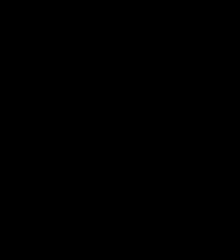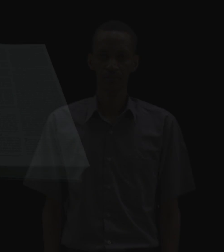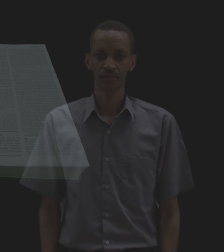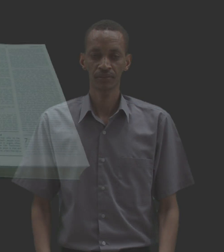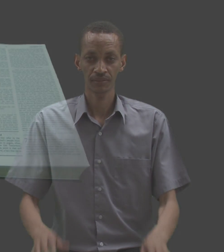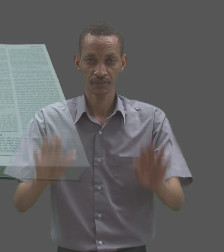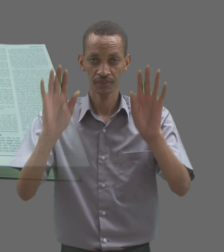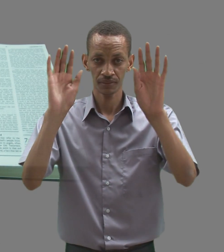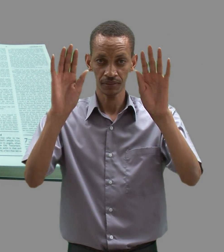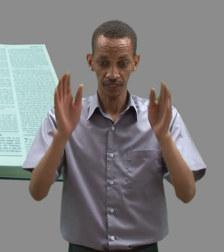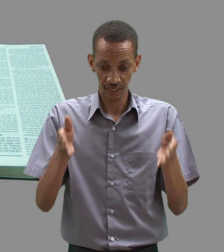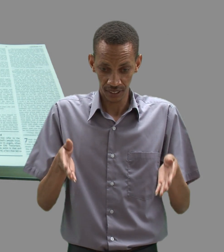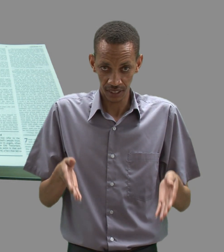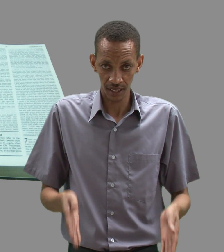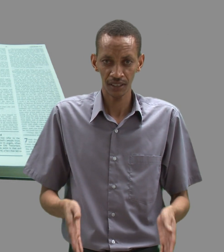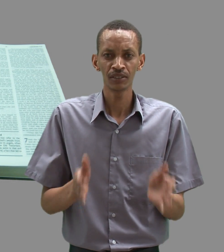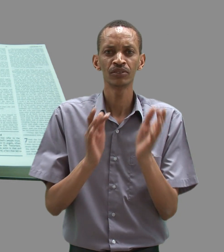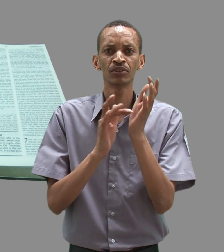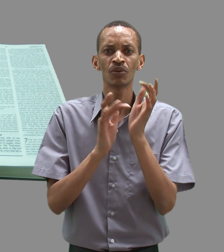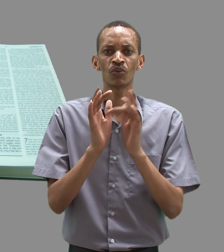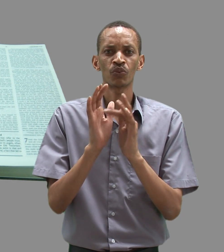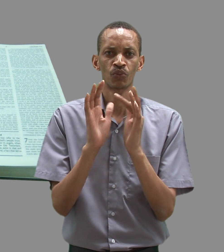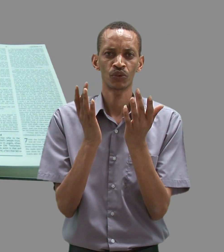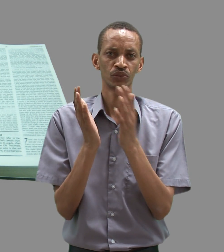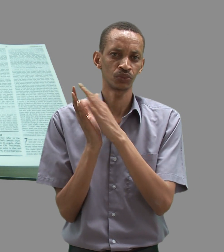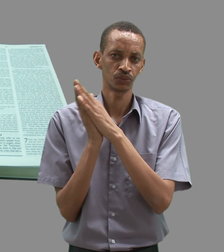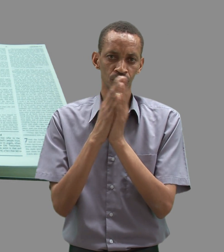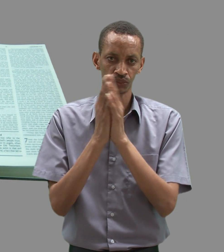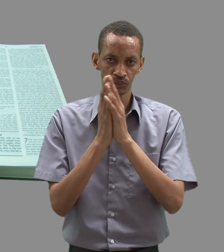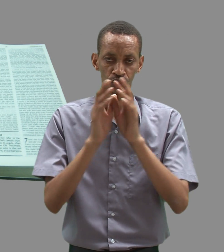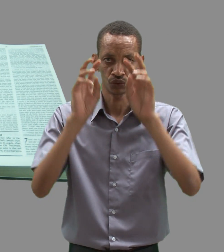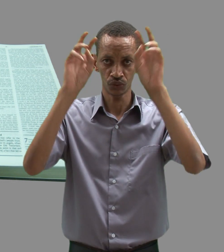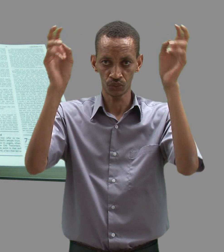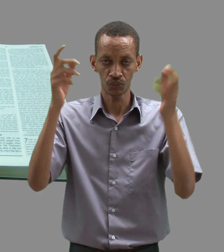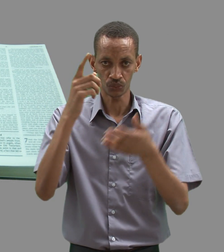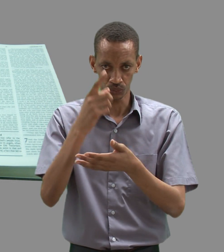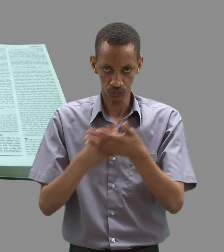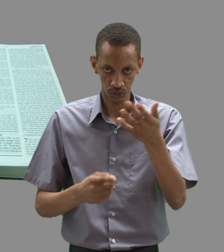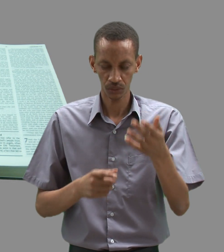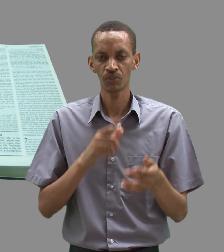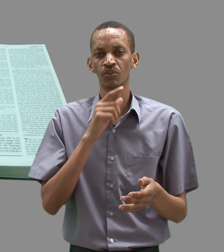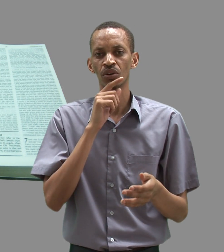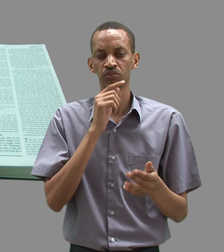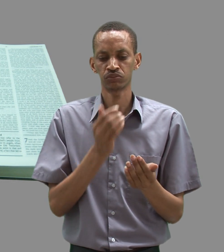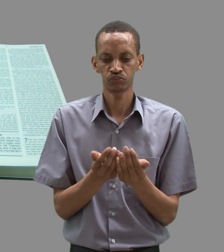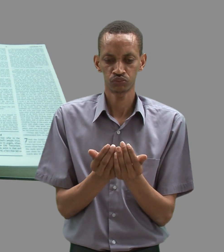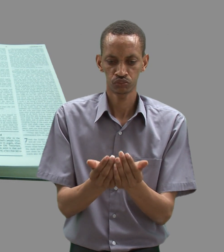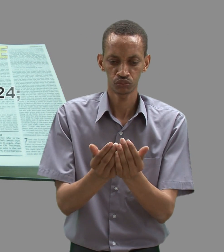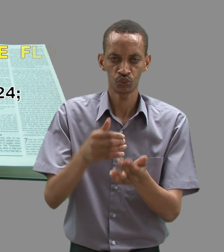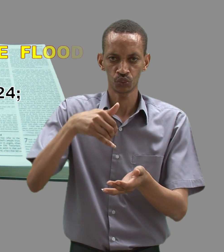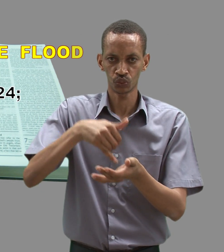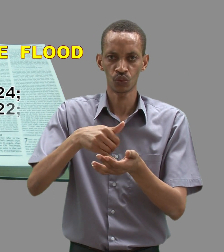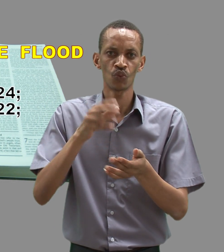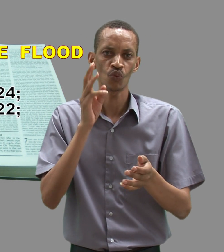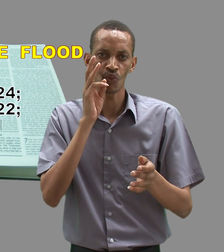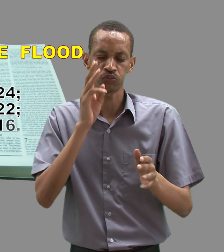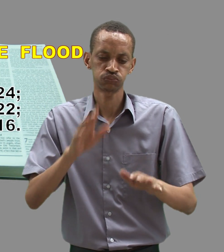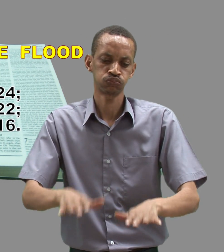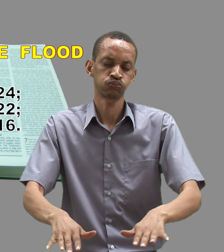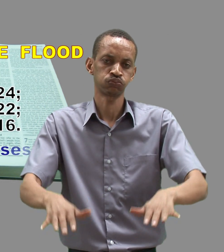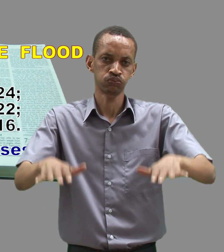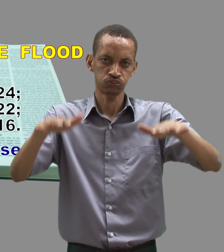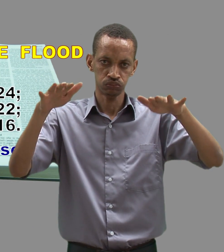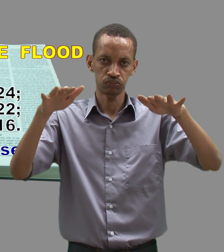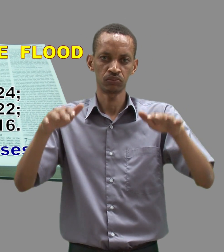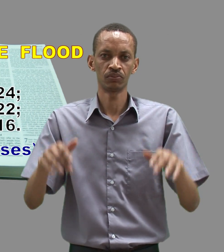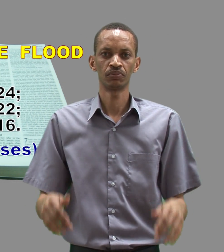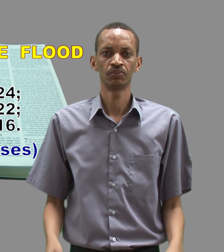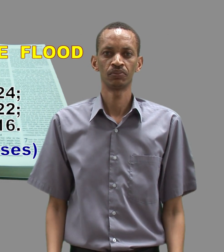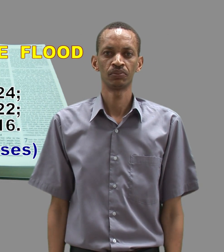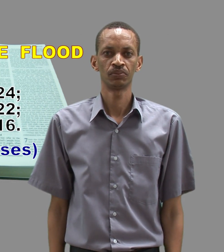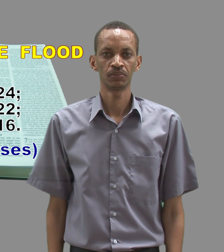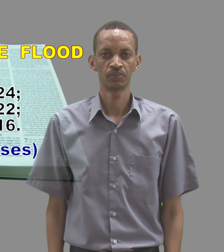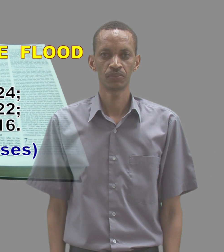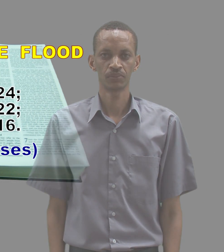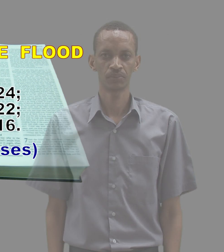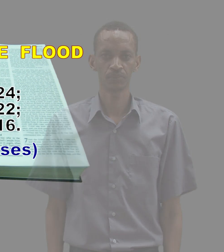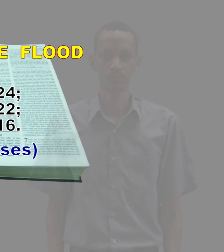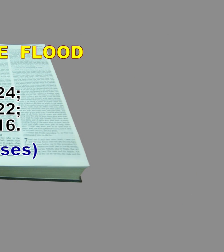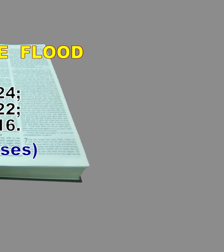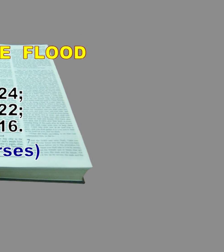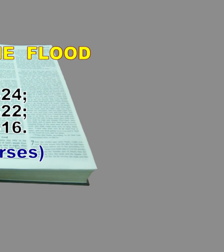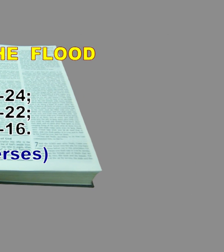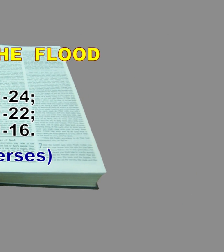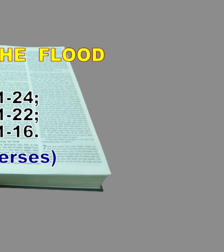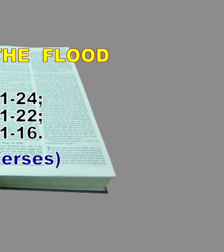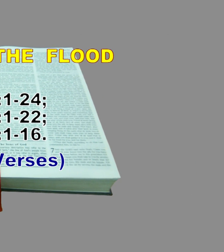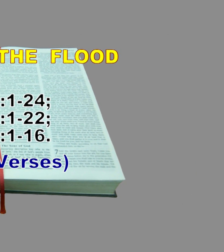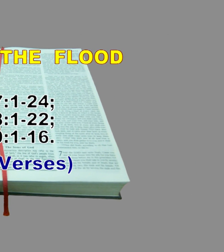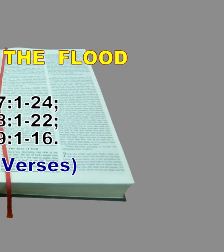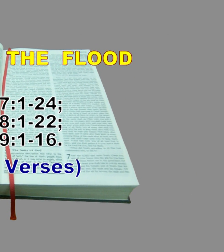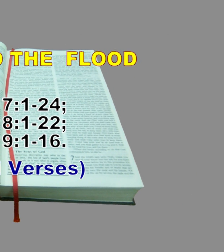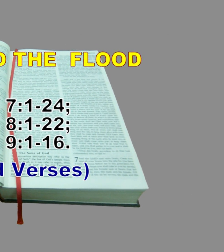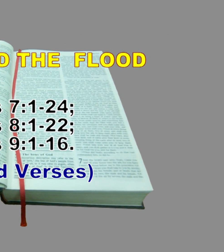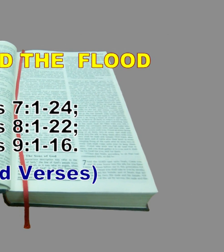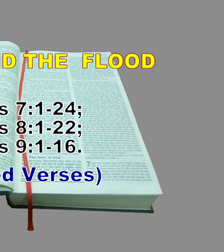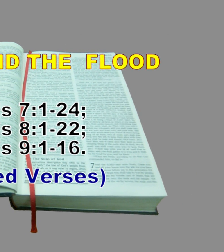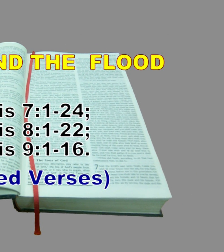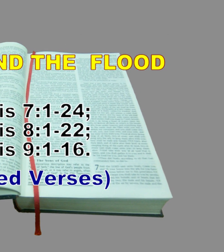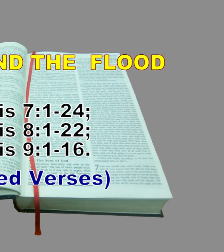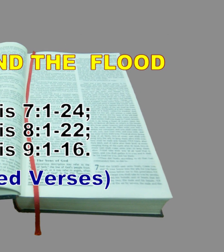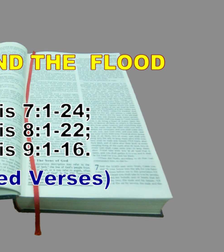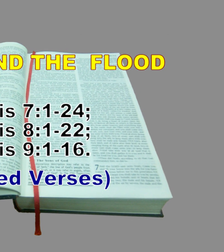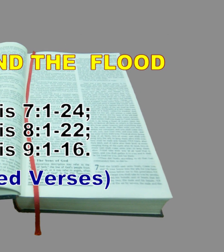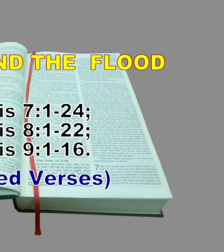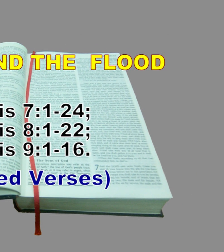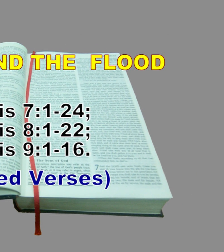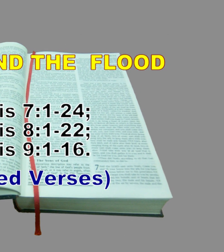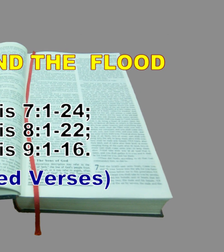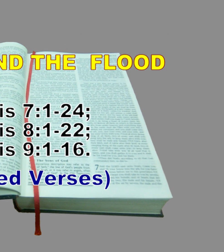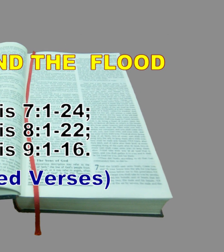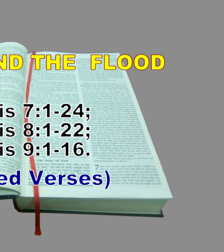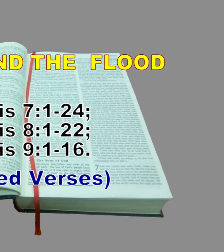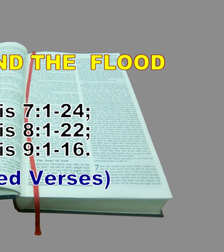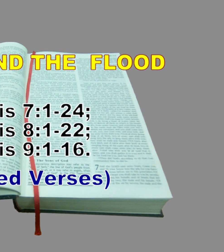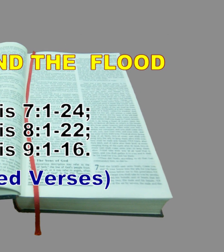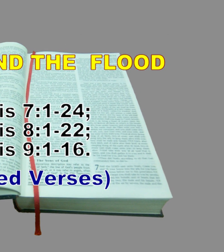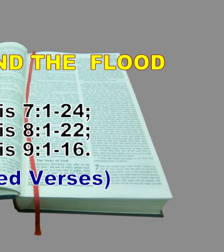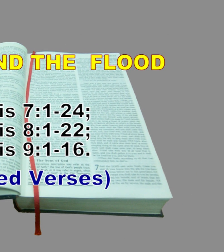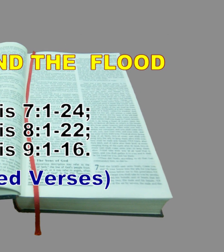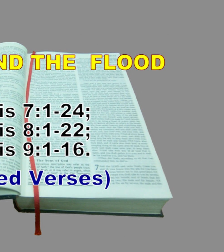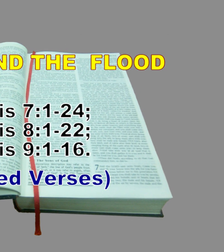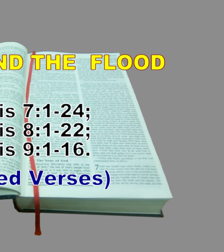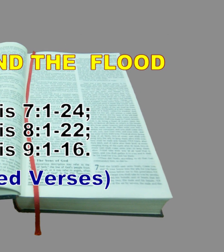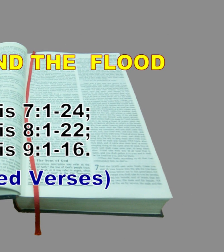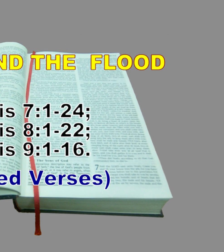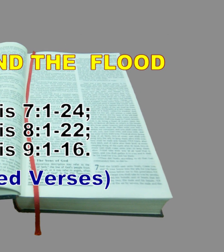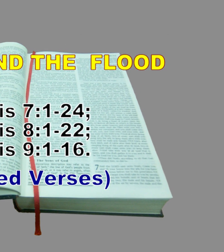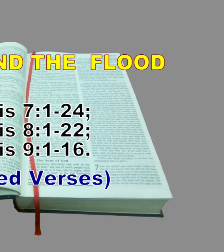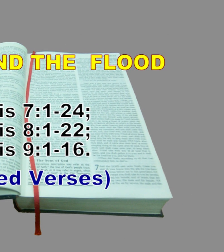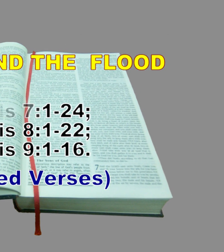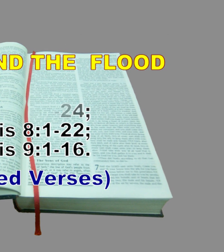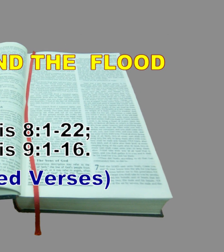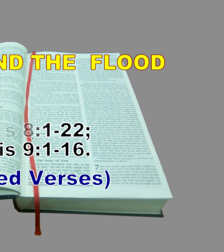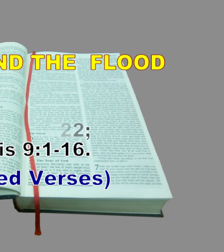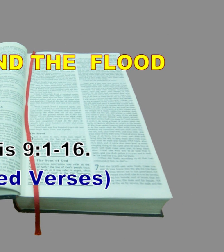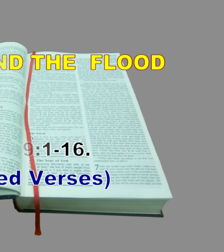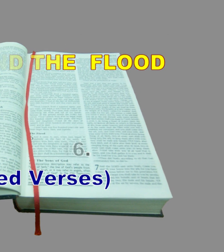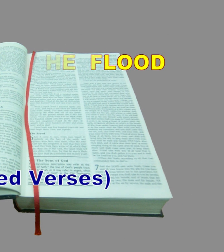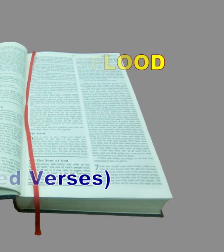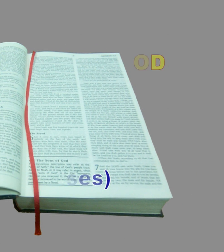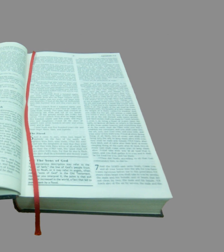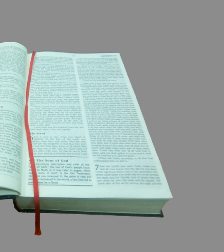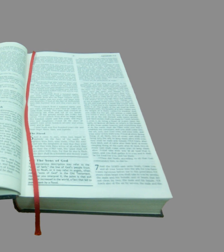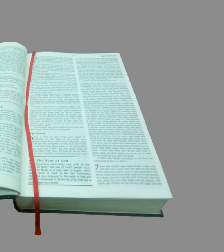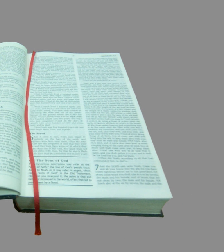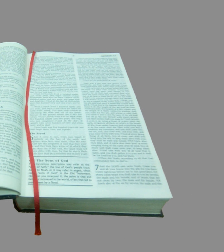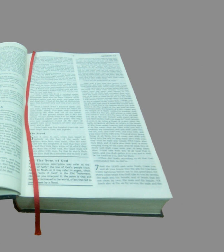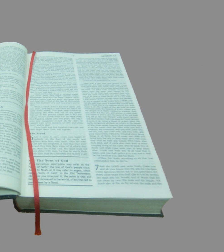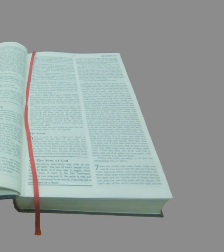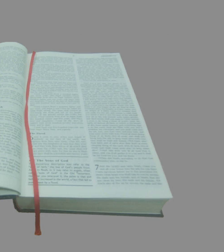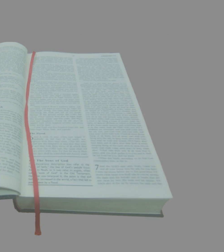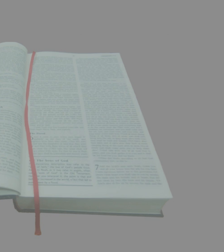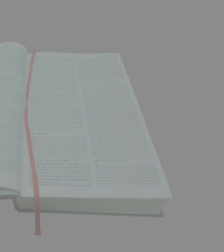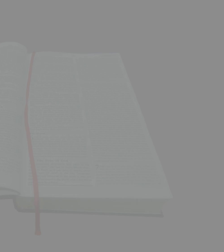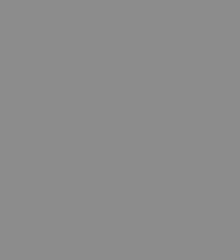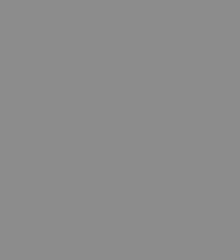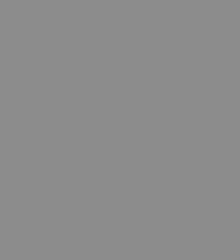Noah and the flood